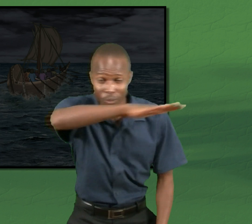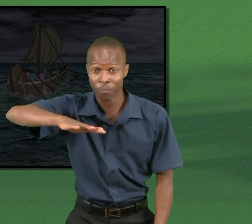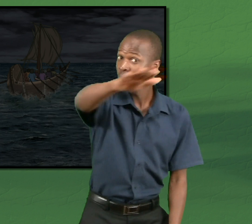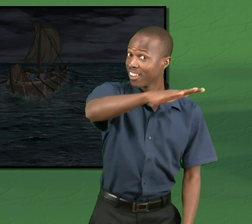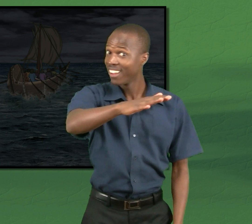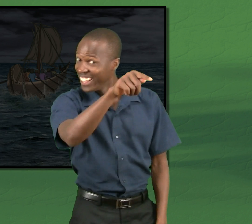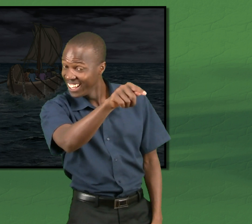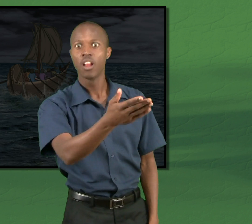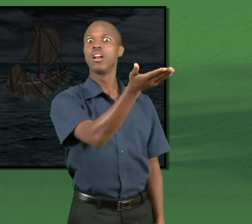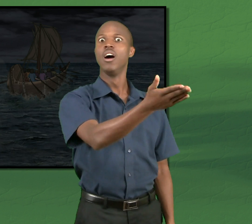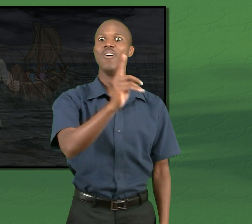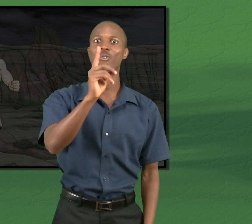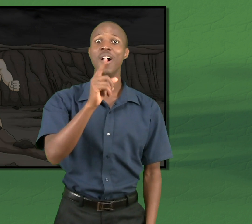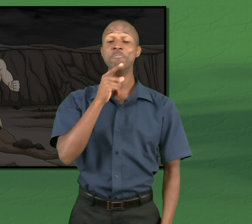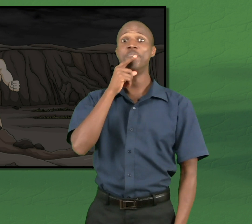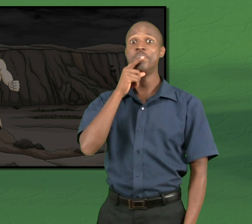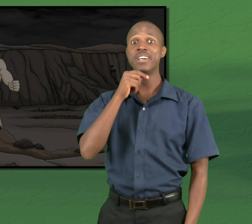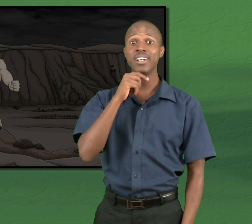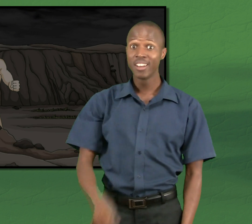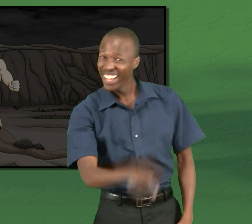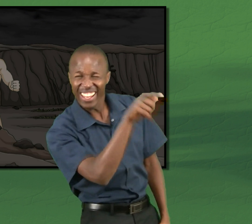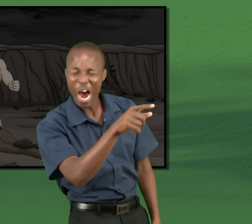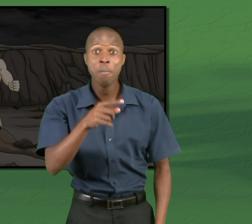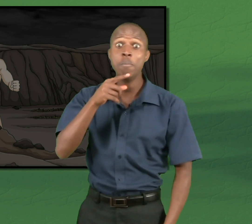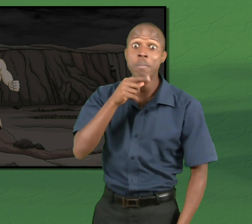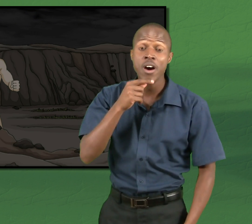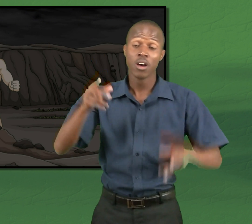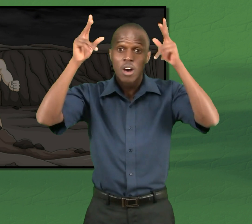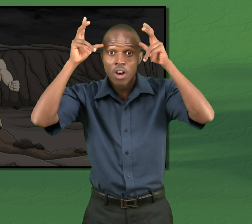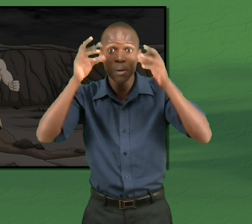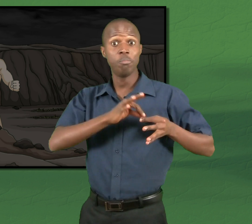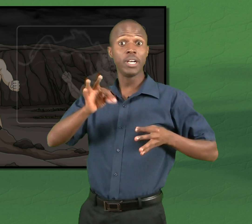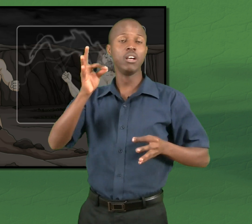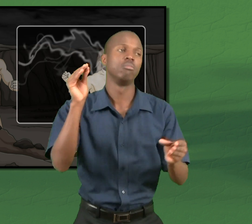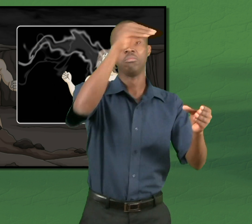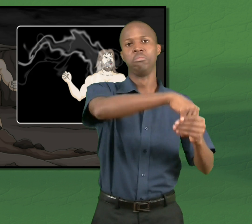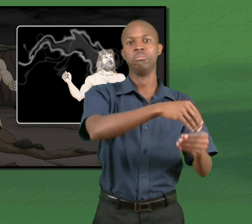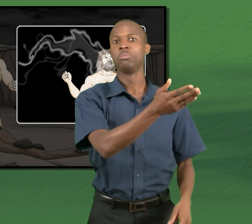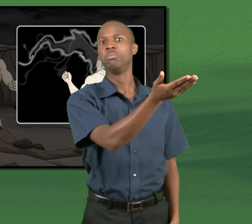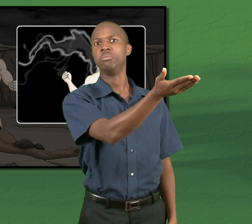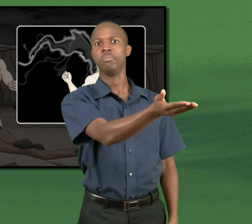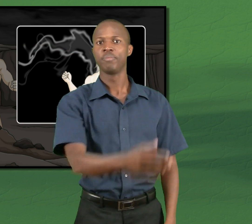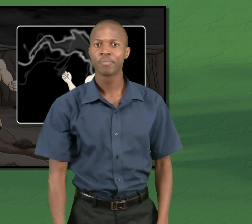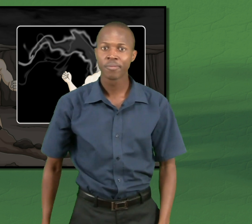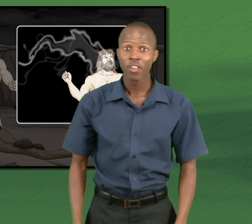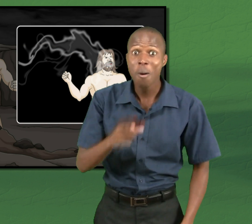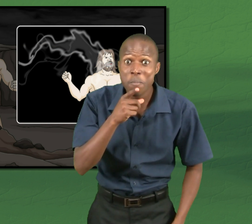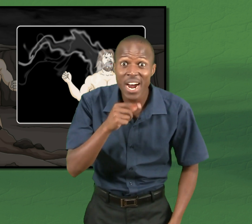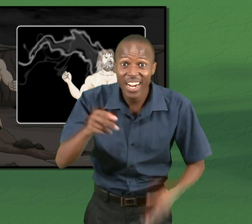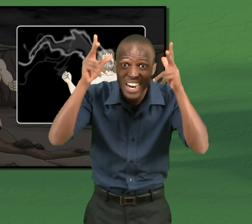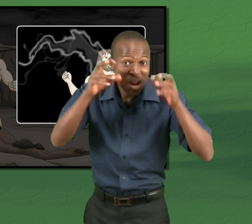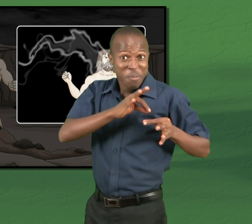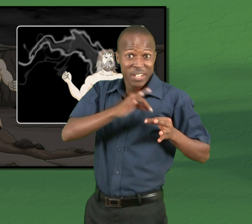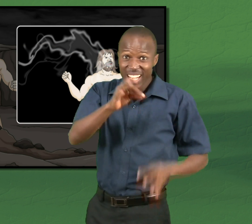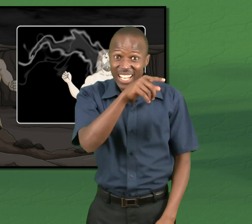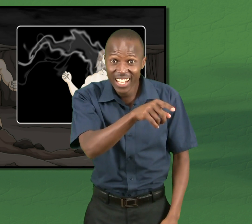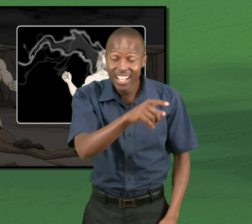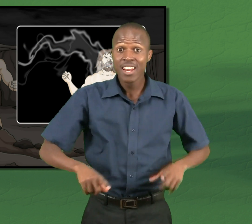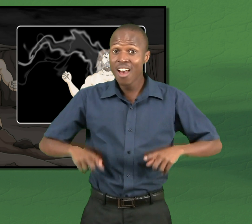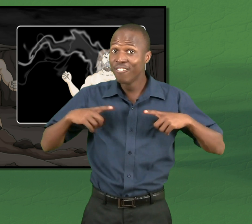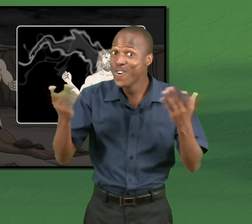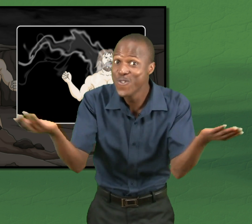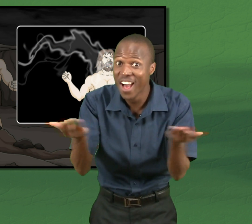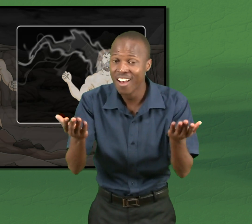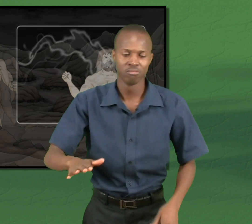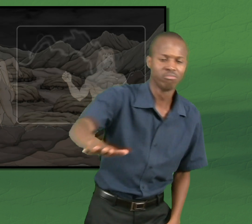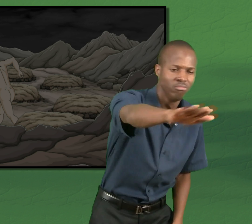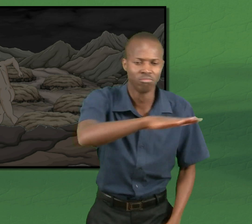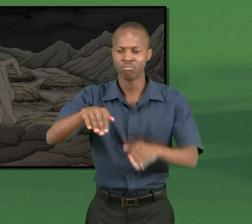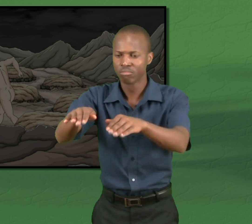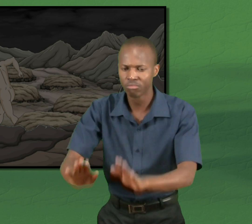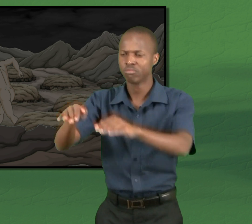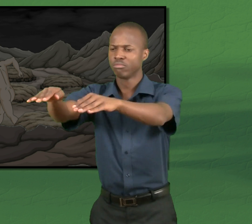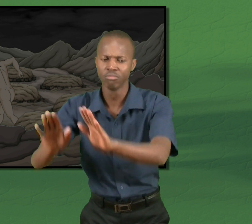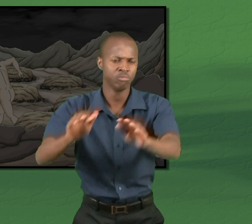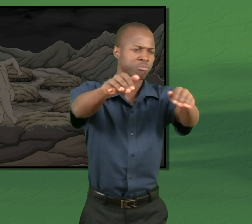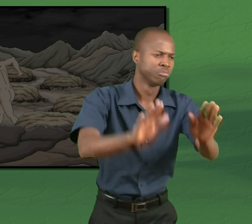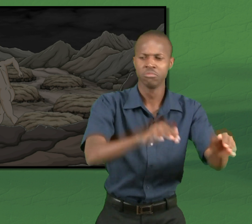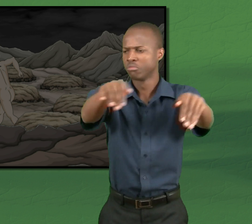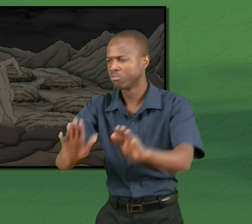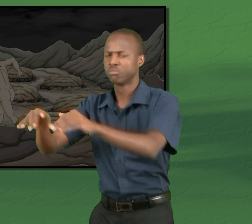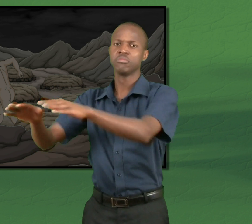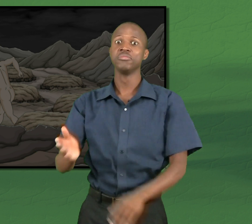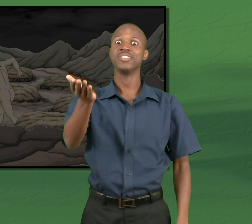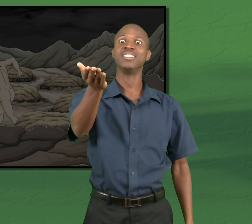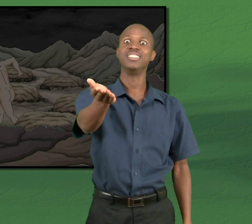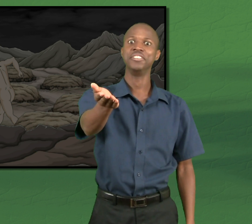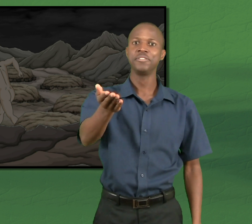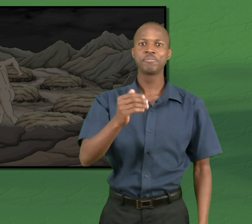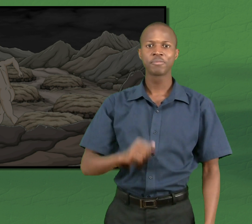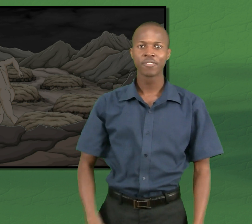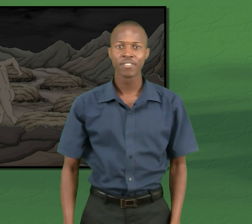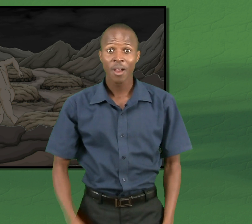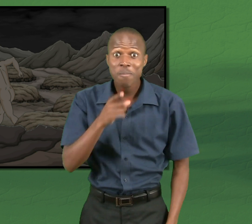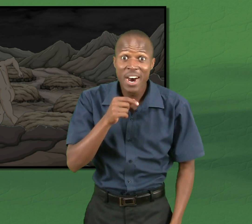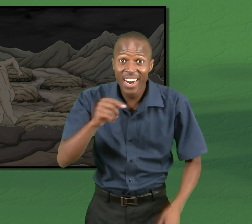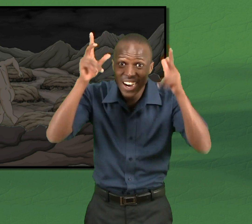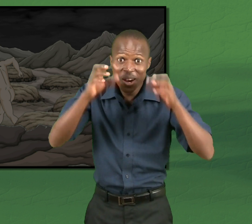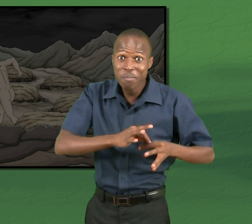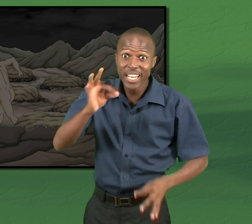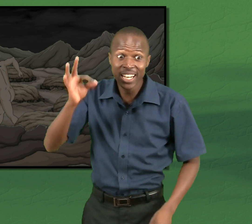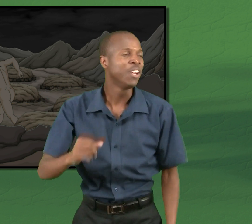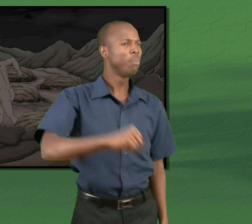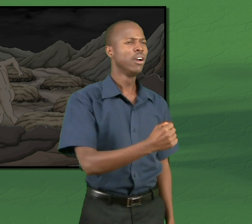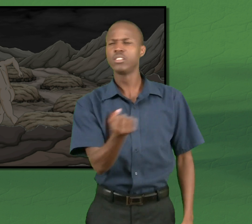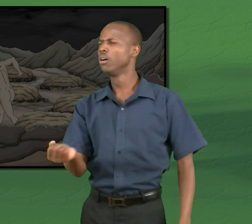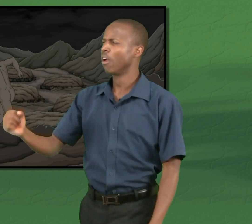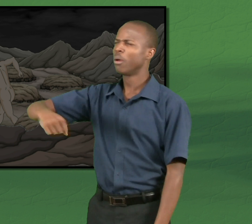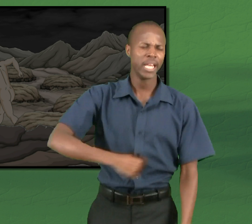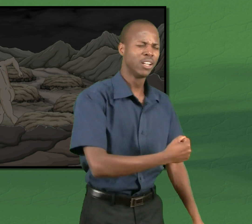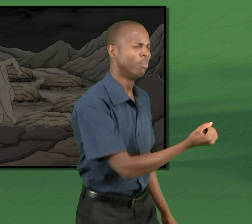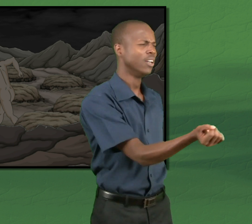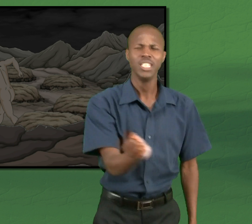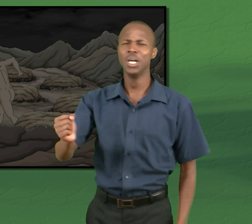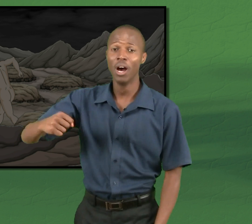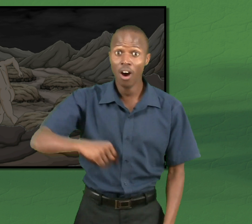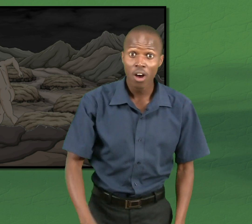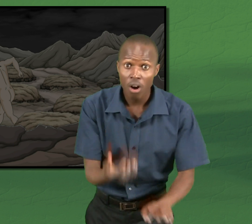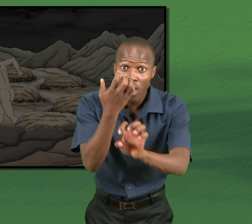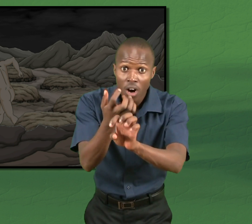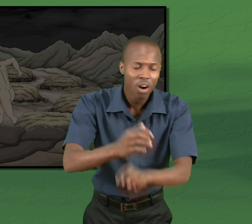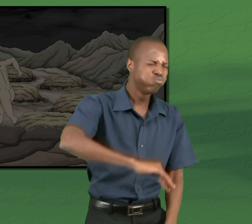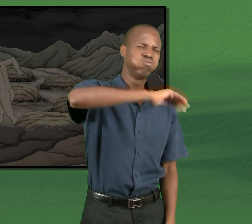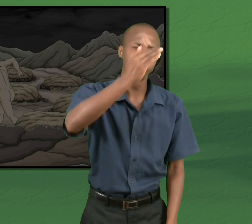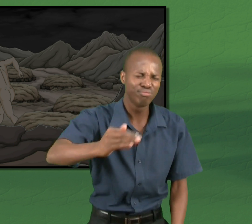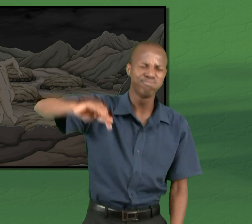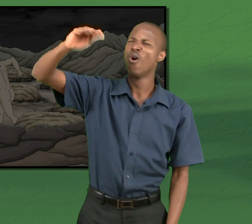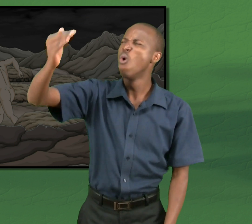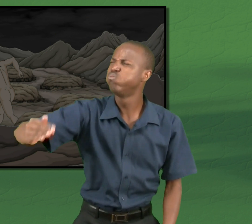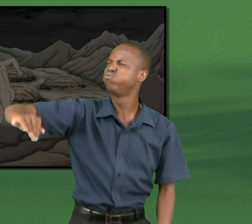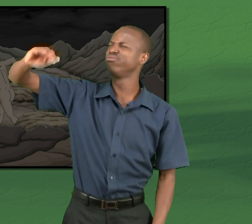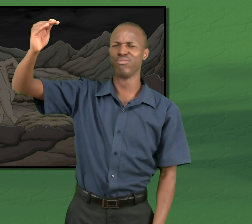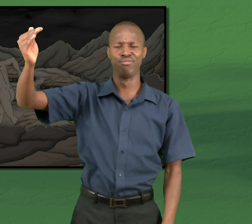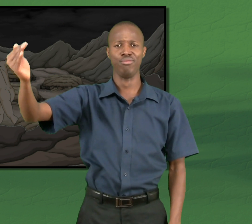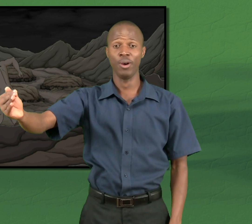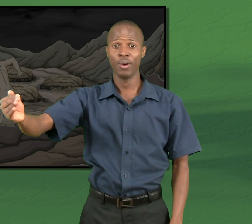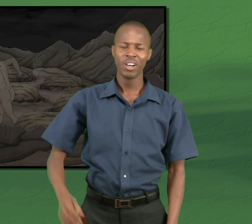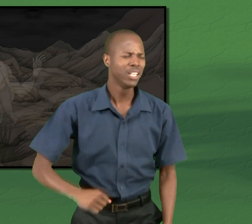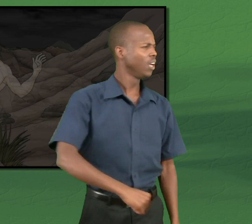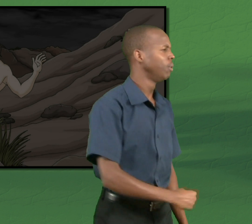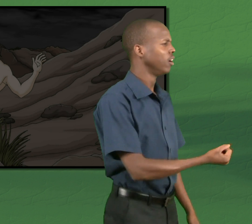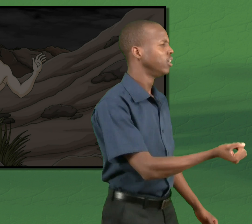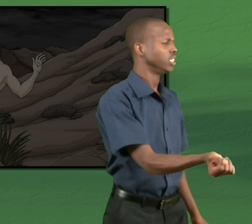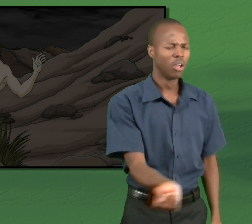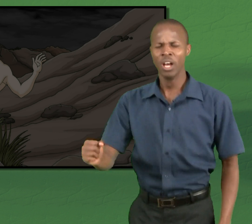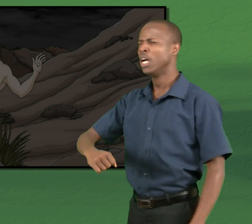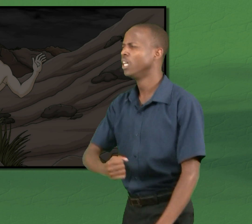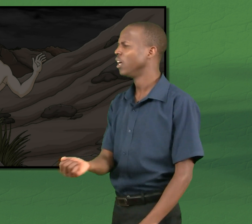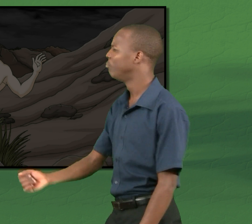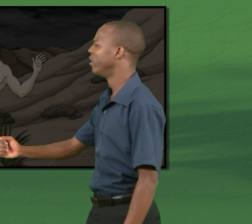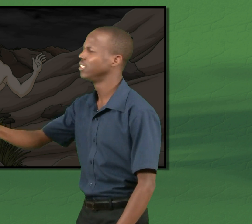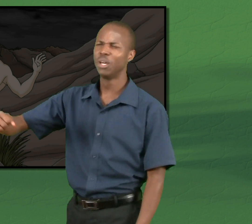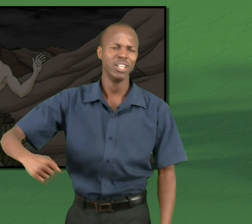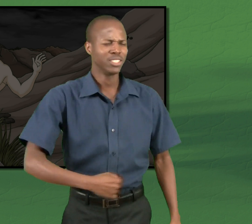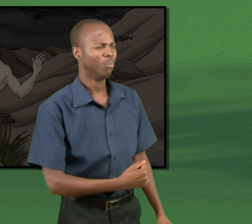As soon as Jesus got out of the boat, He was met by a man with an unclean spirit, who was coming from the tombs.